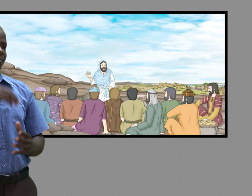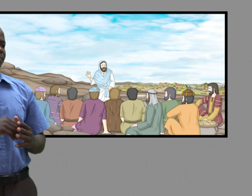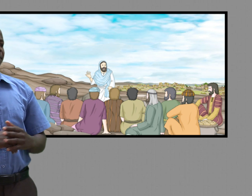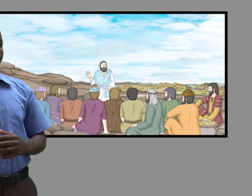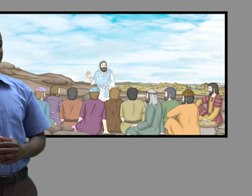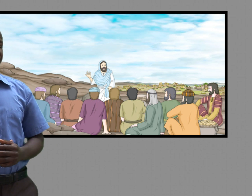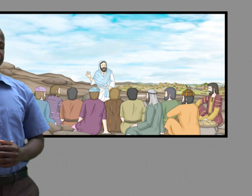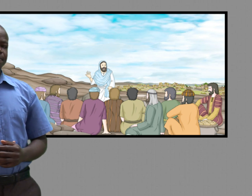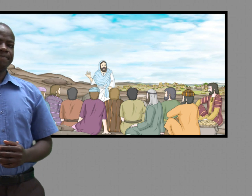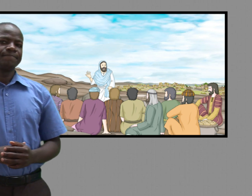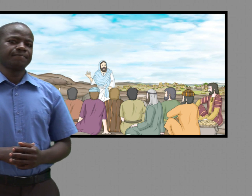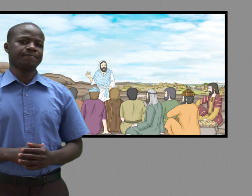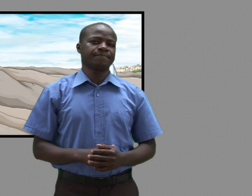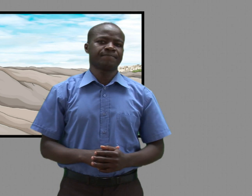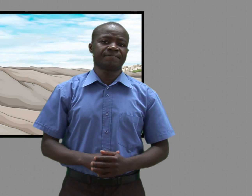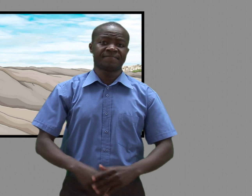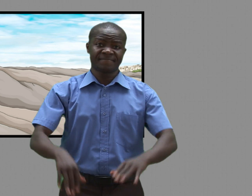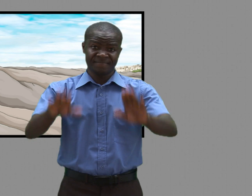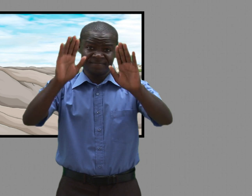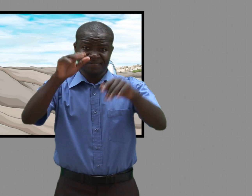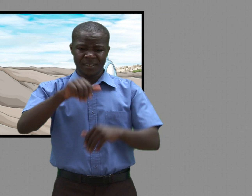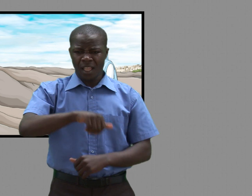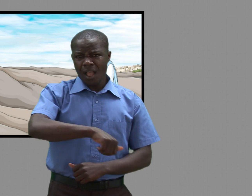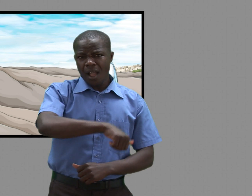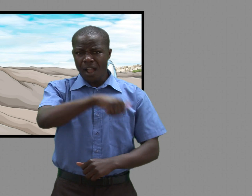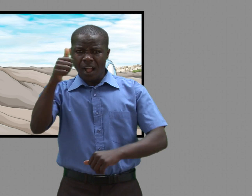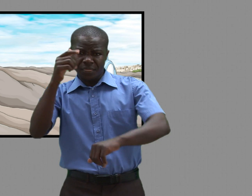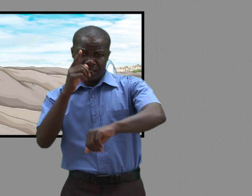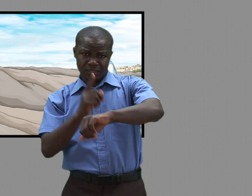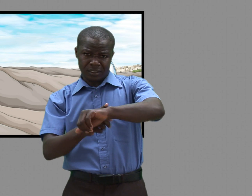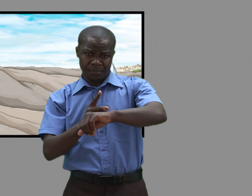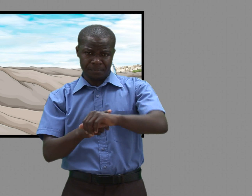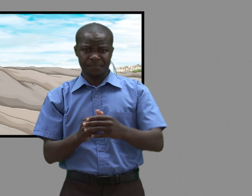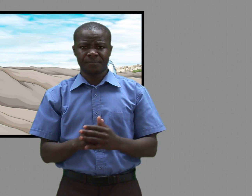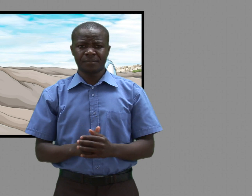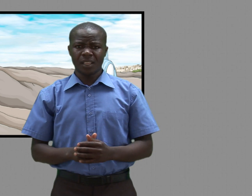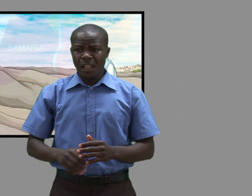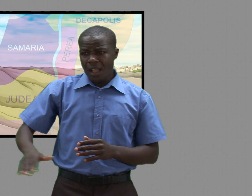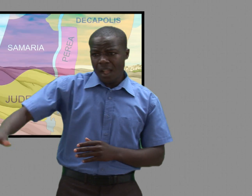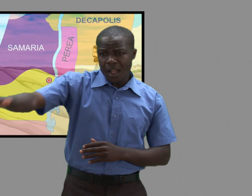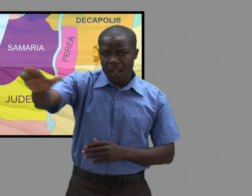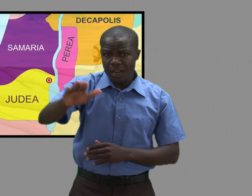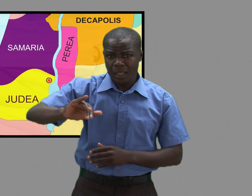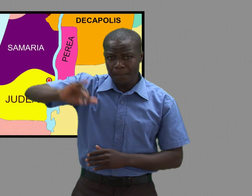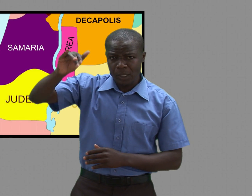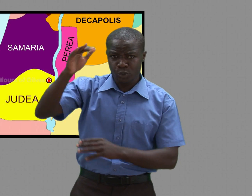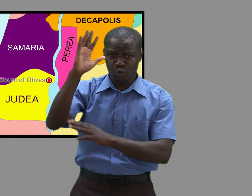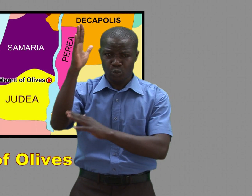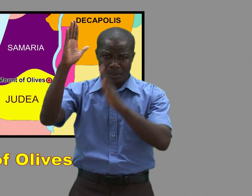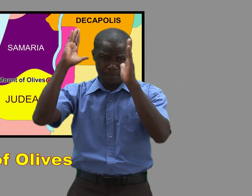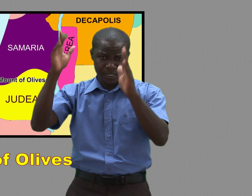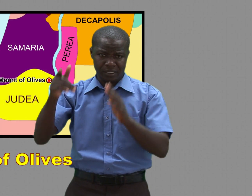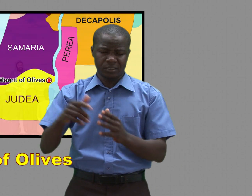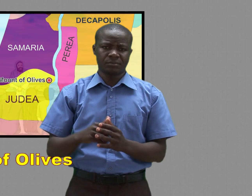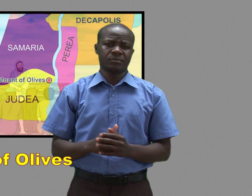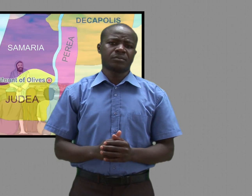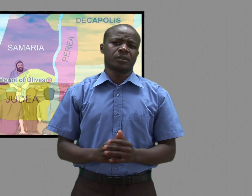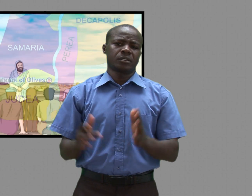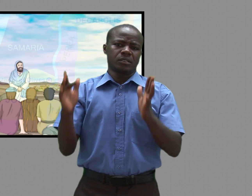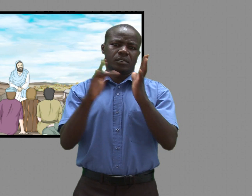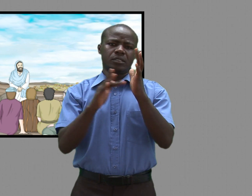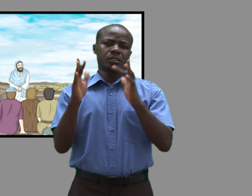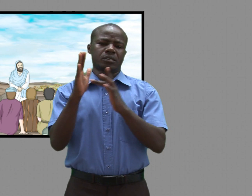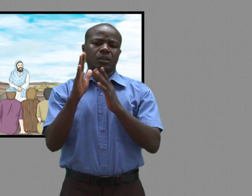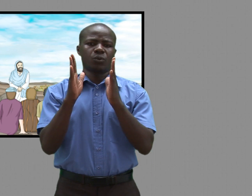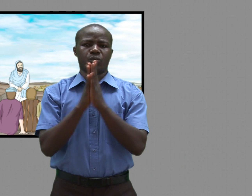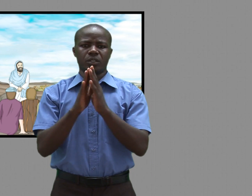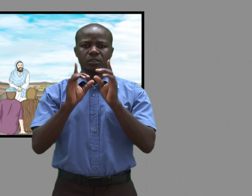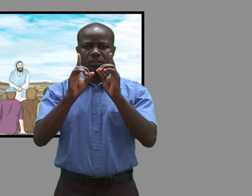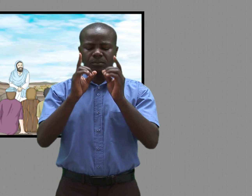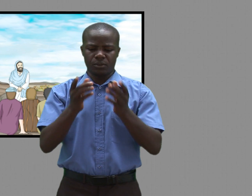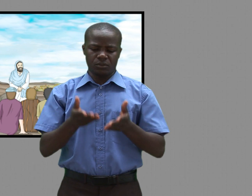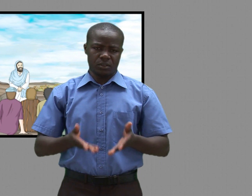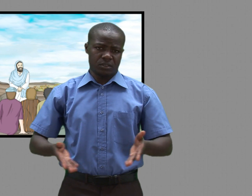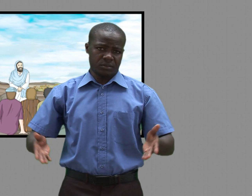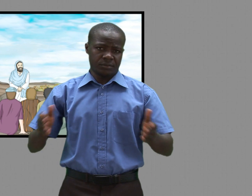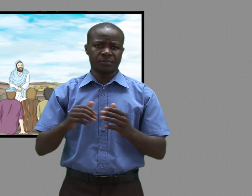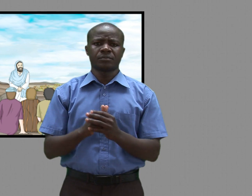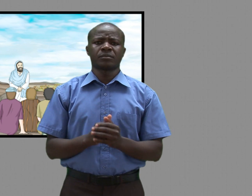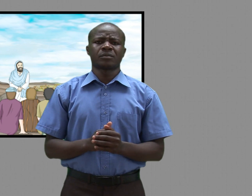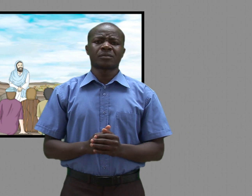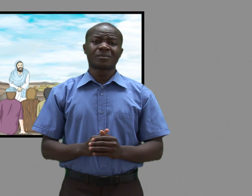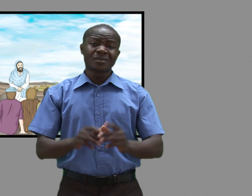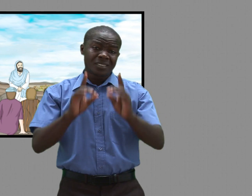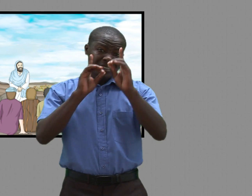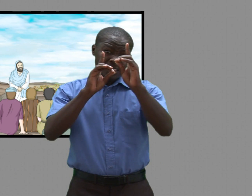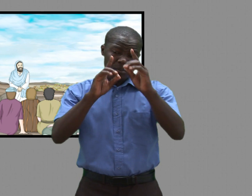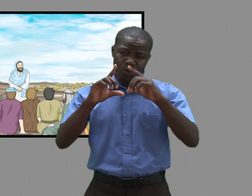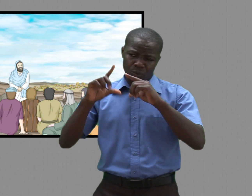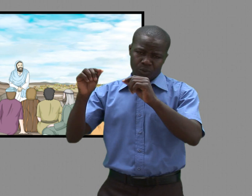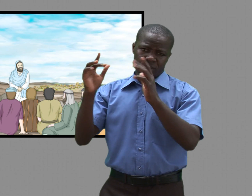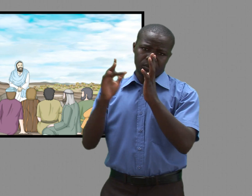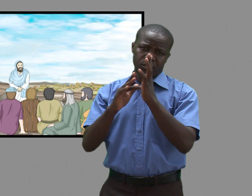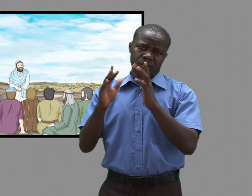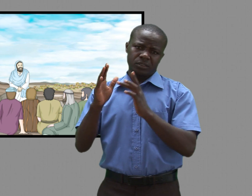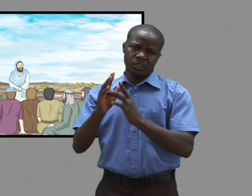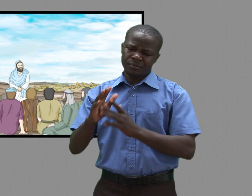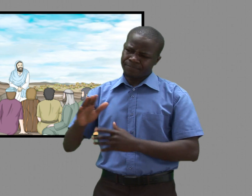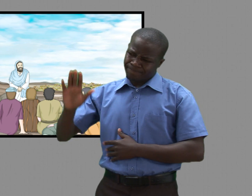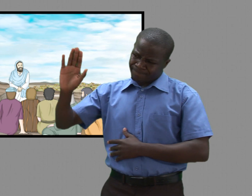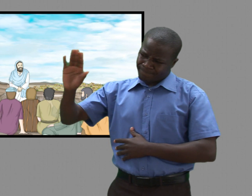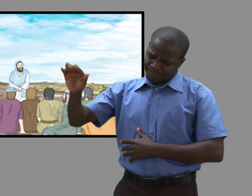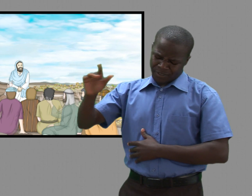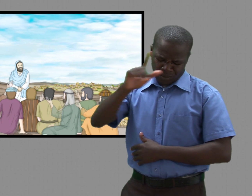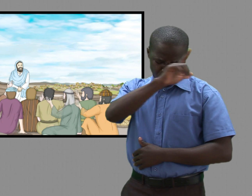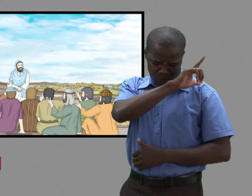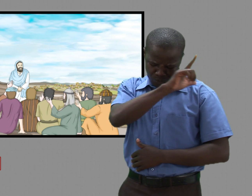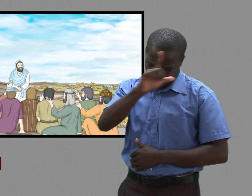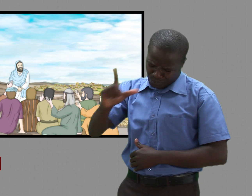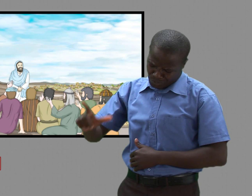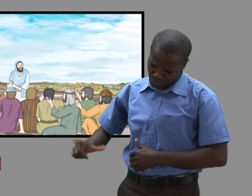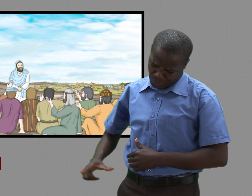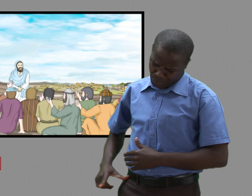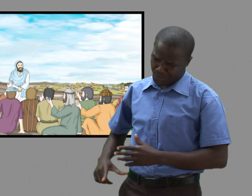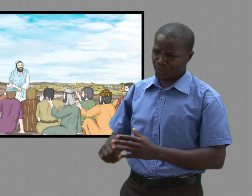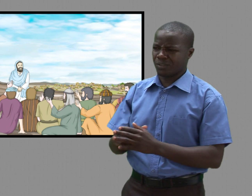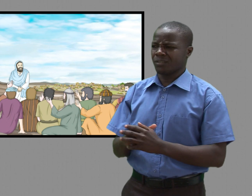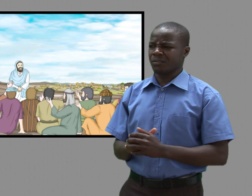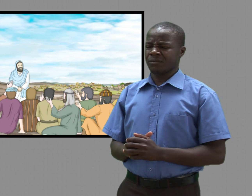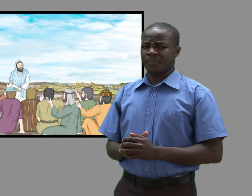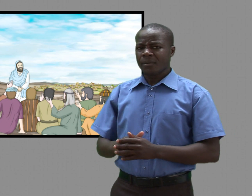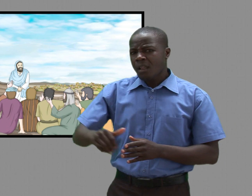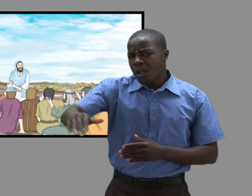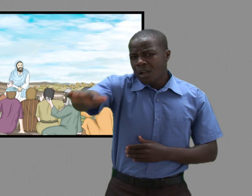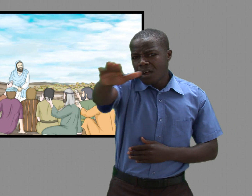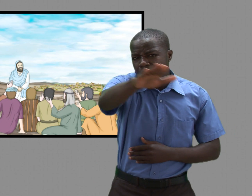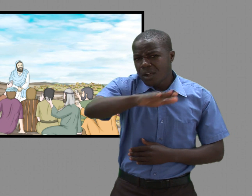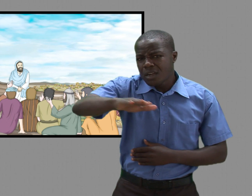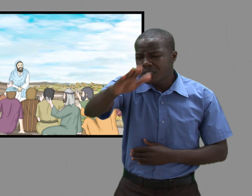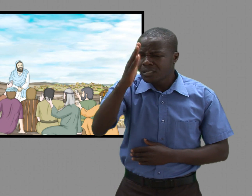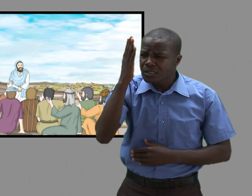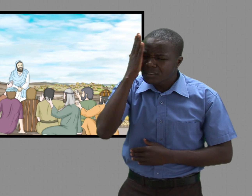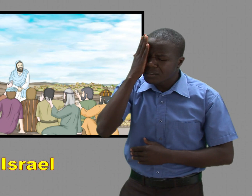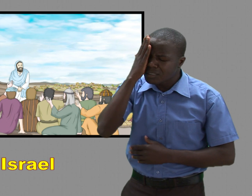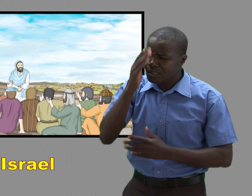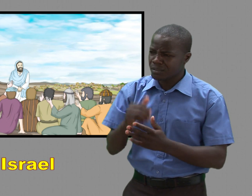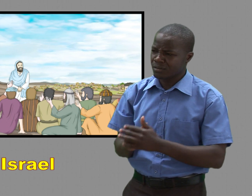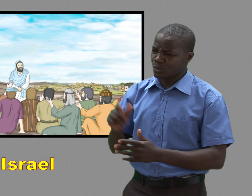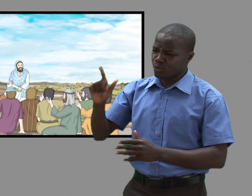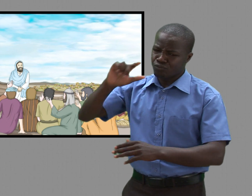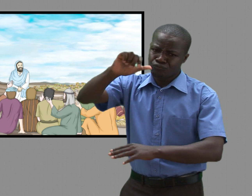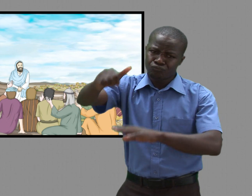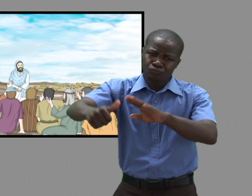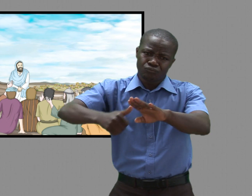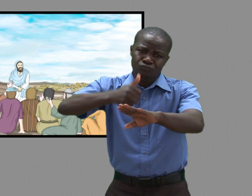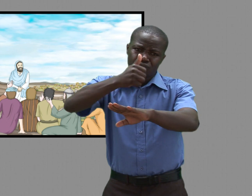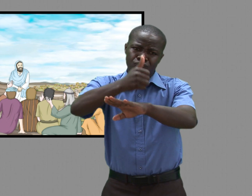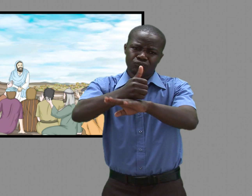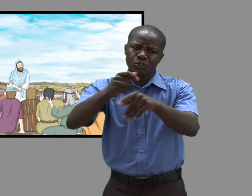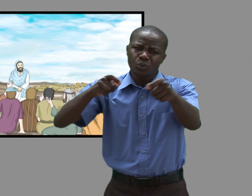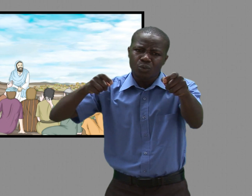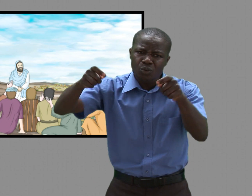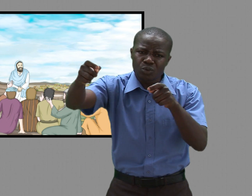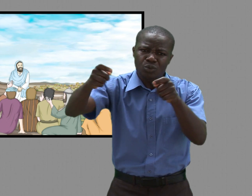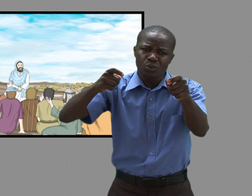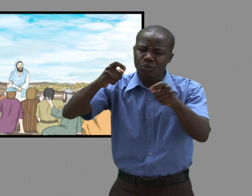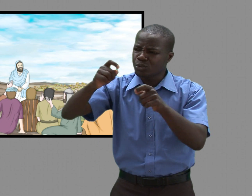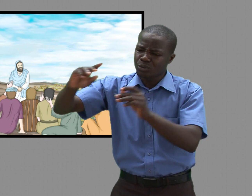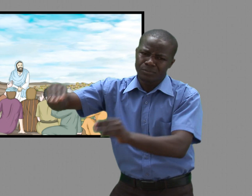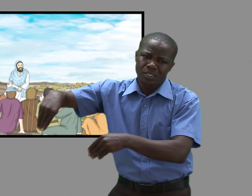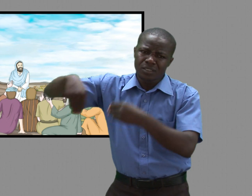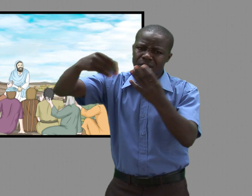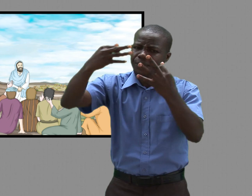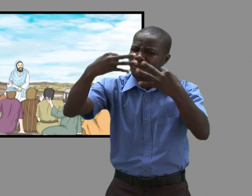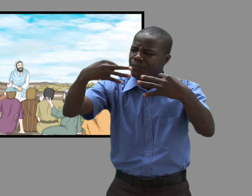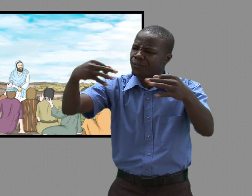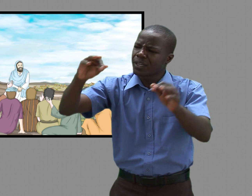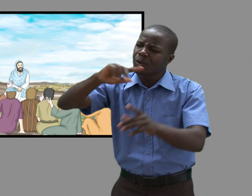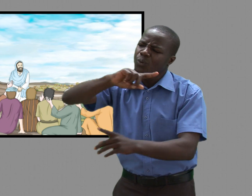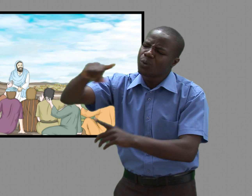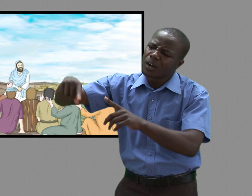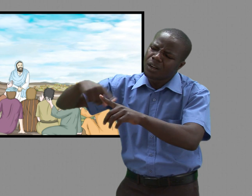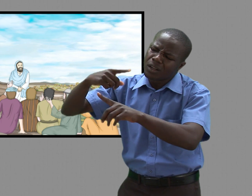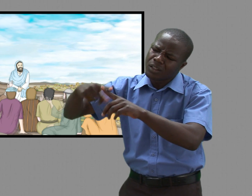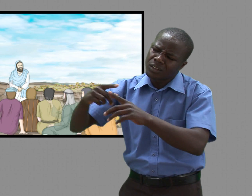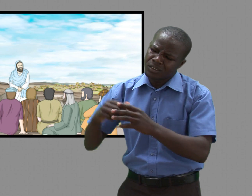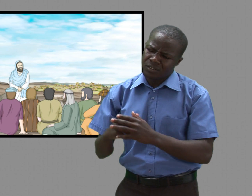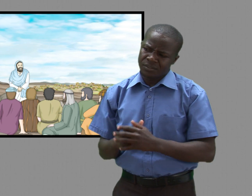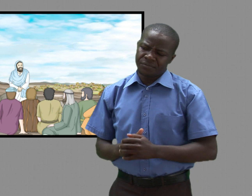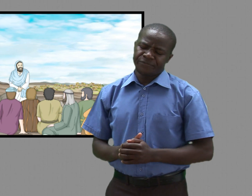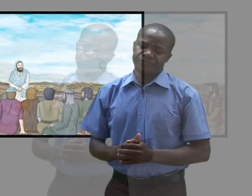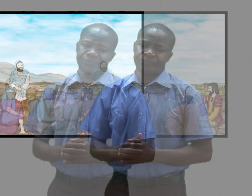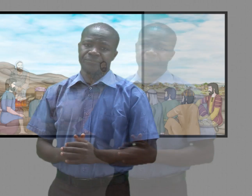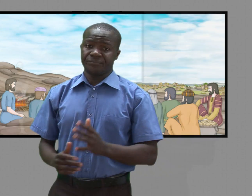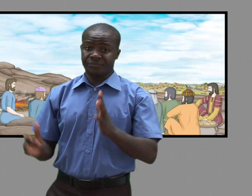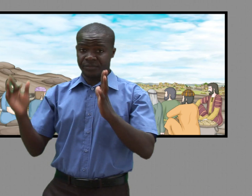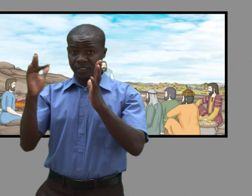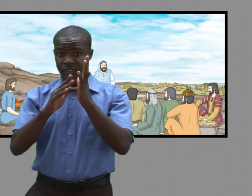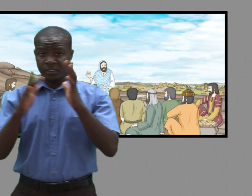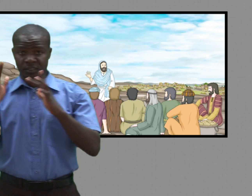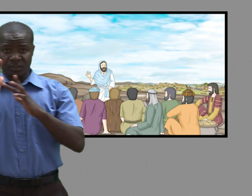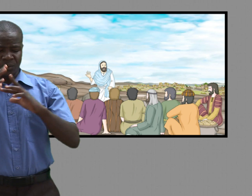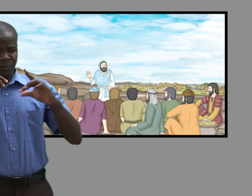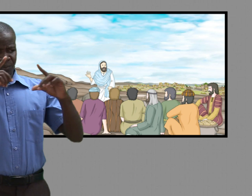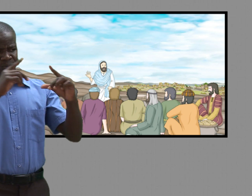So when they came together, they asked Him, “Lord, will You at this time restore the kingdom to Israel?”